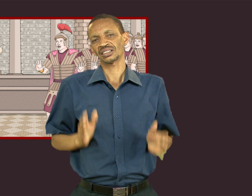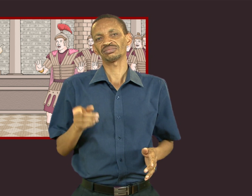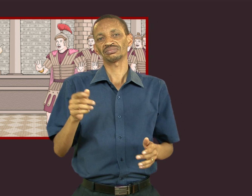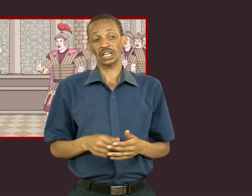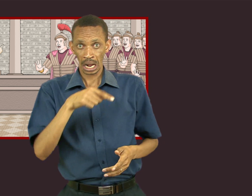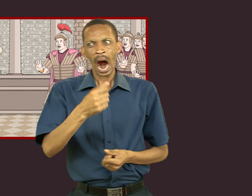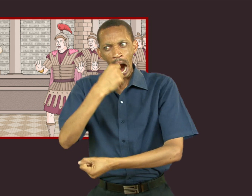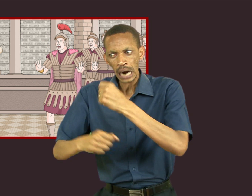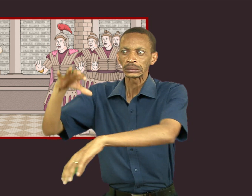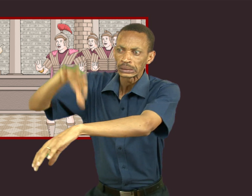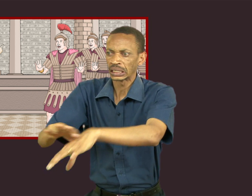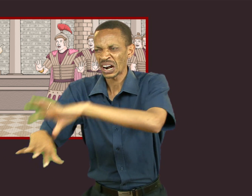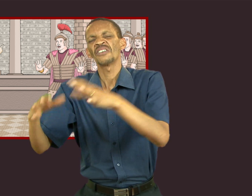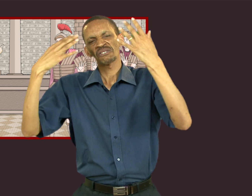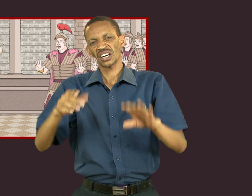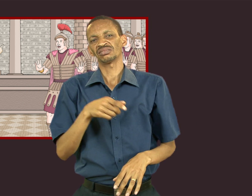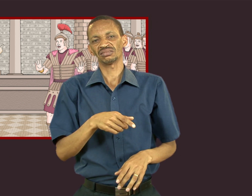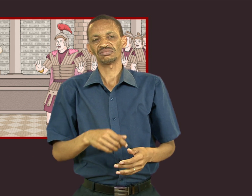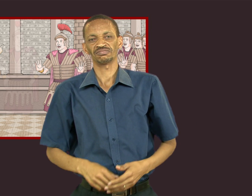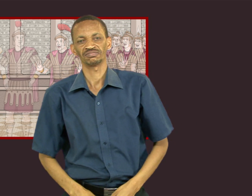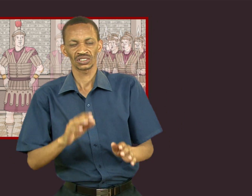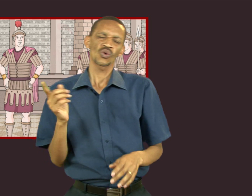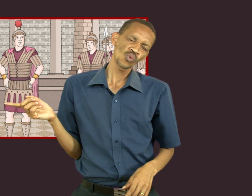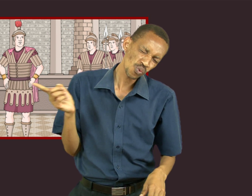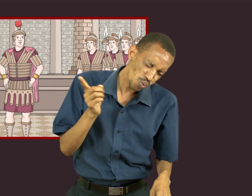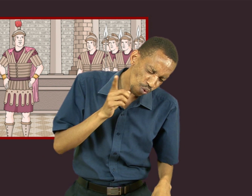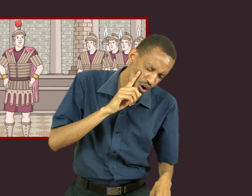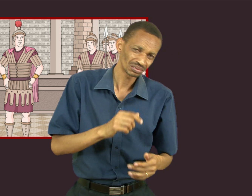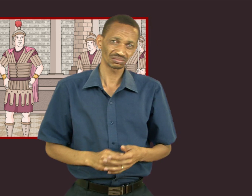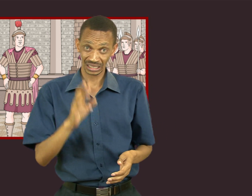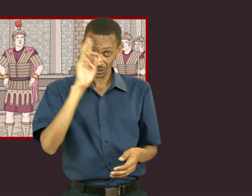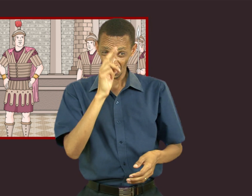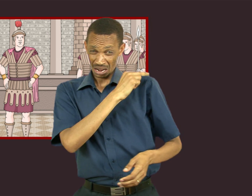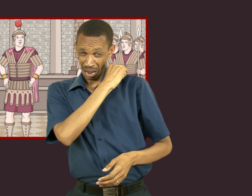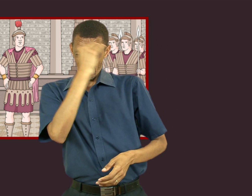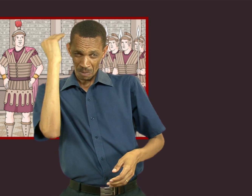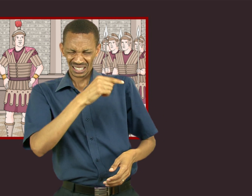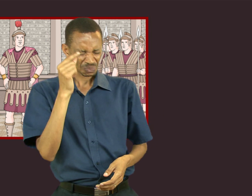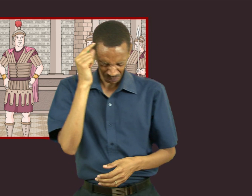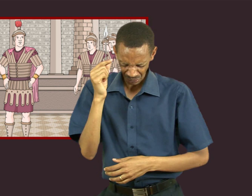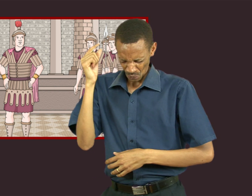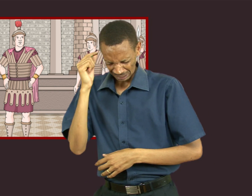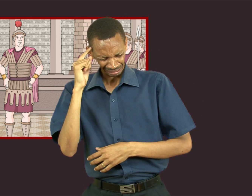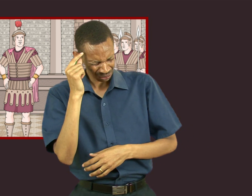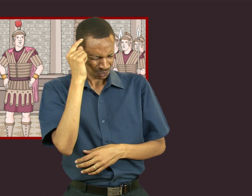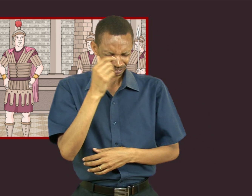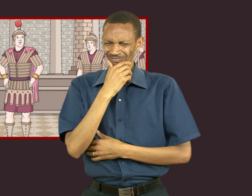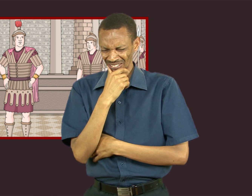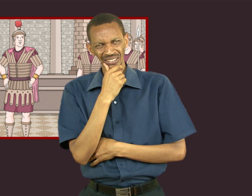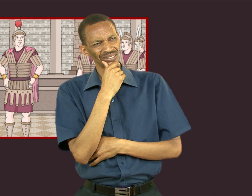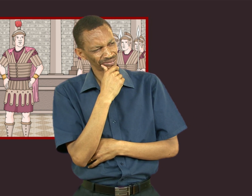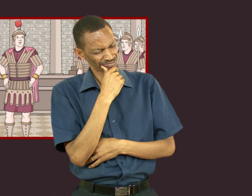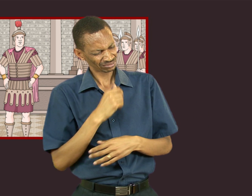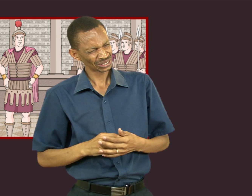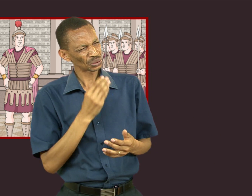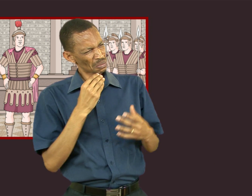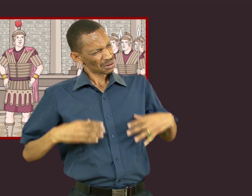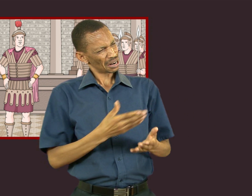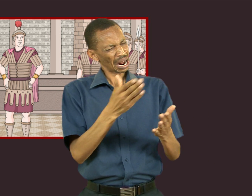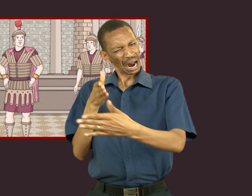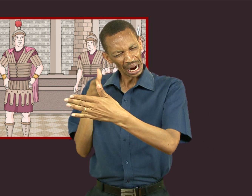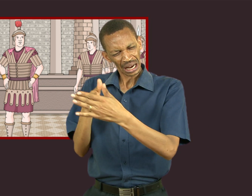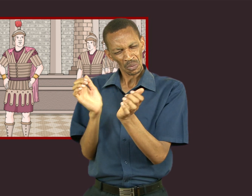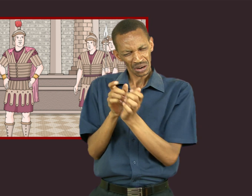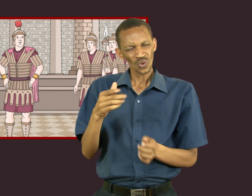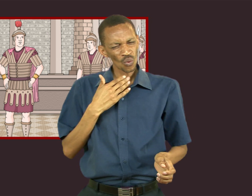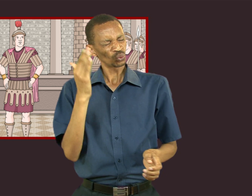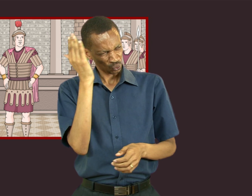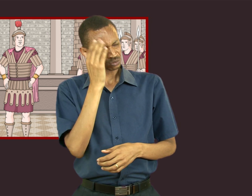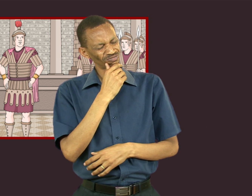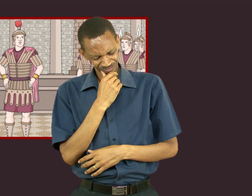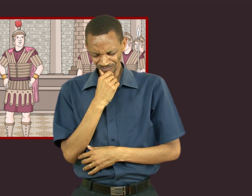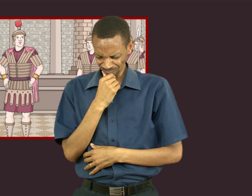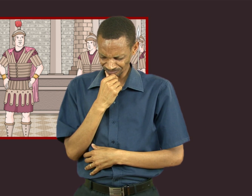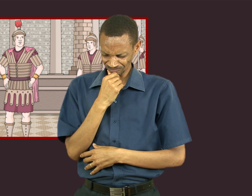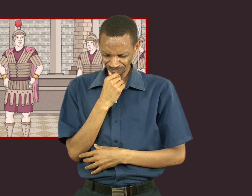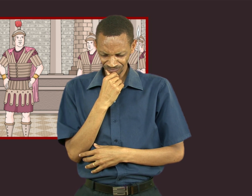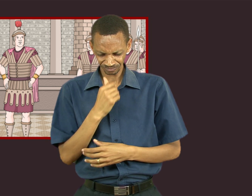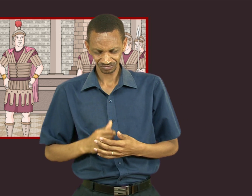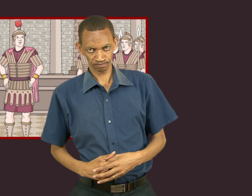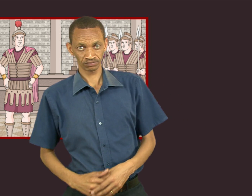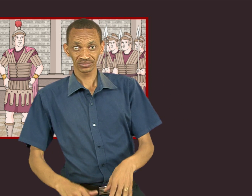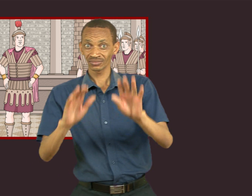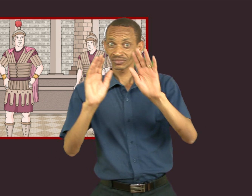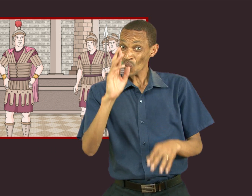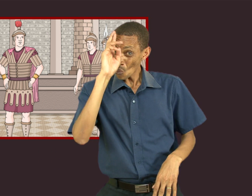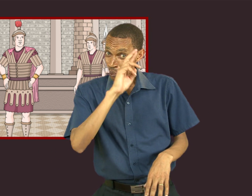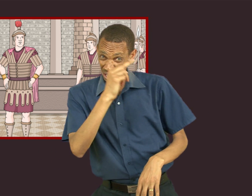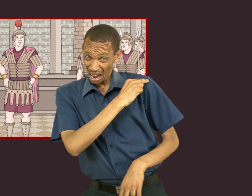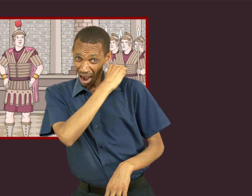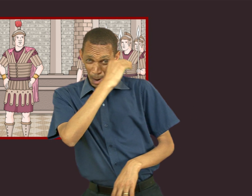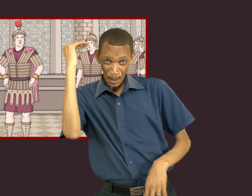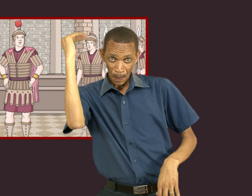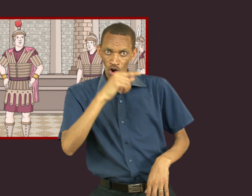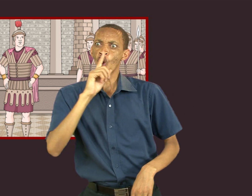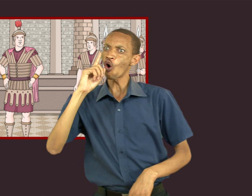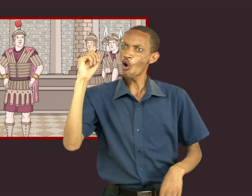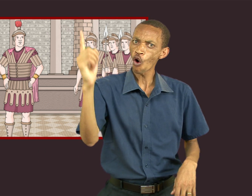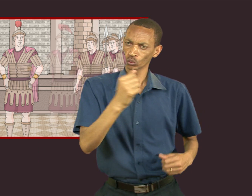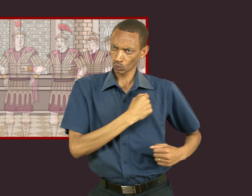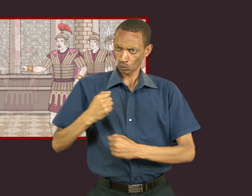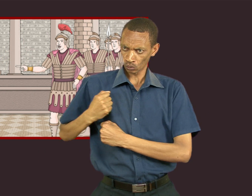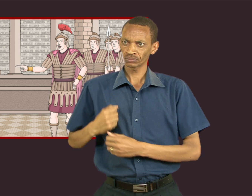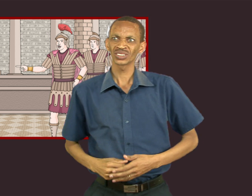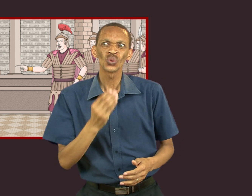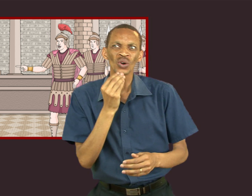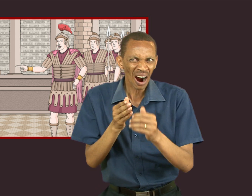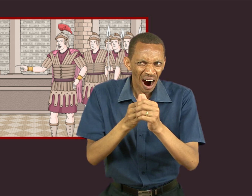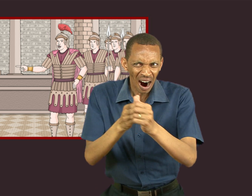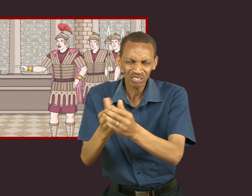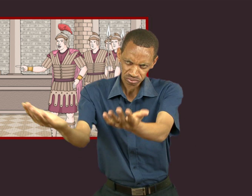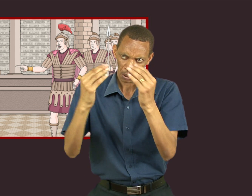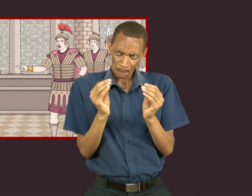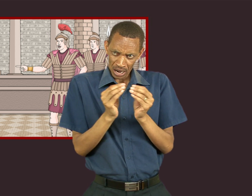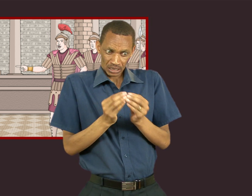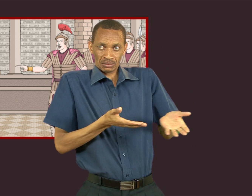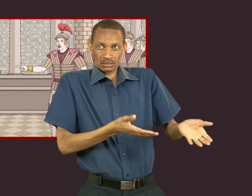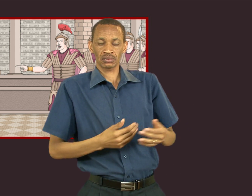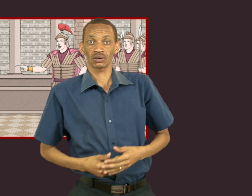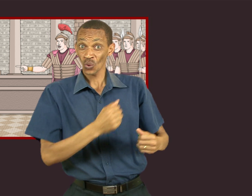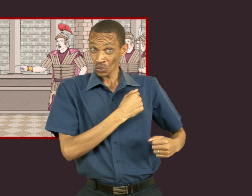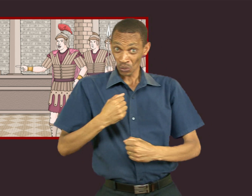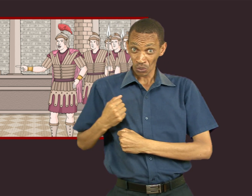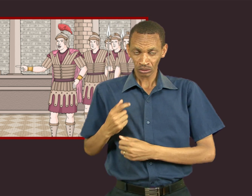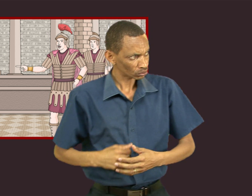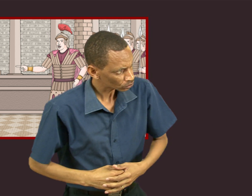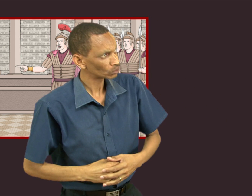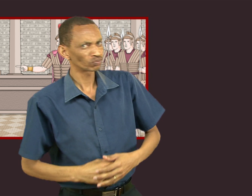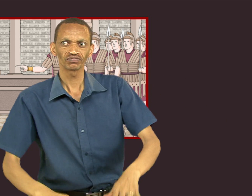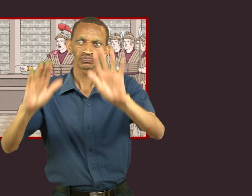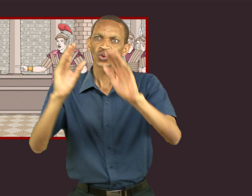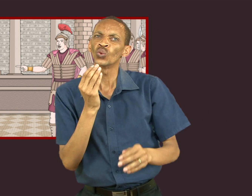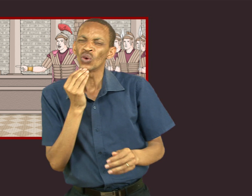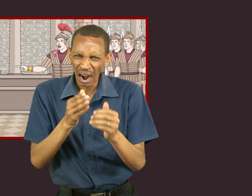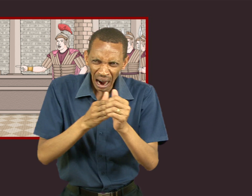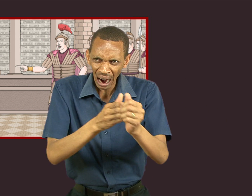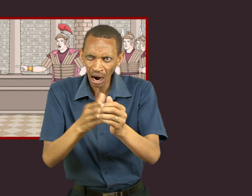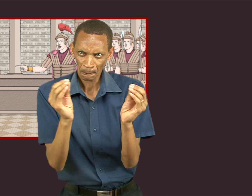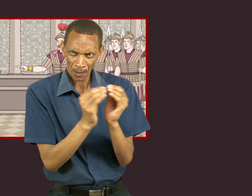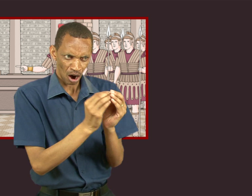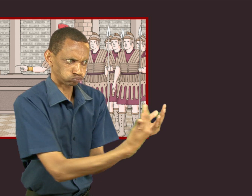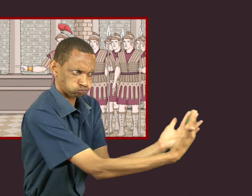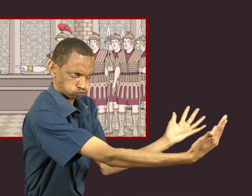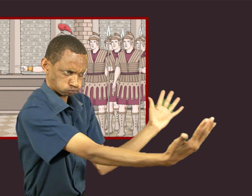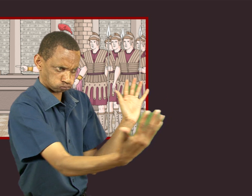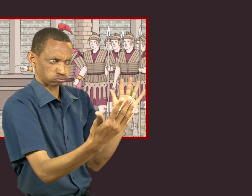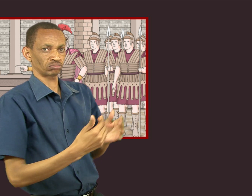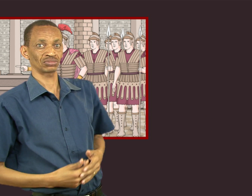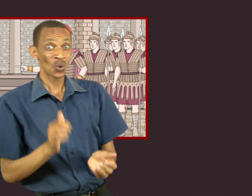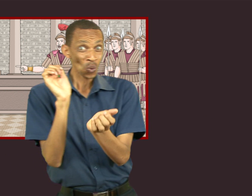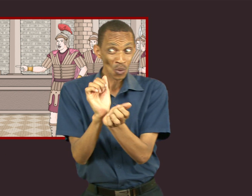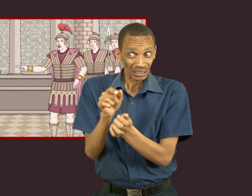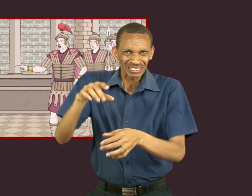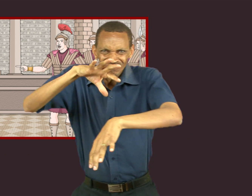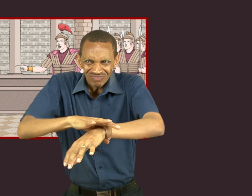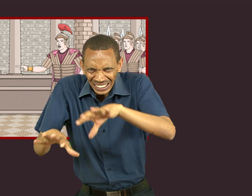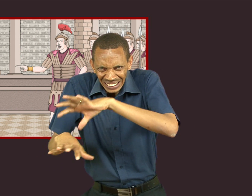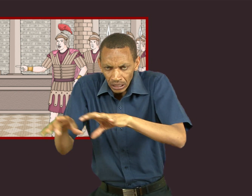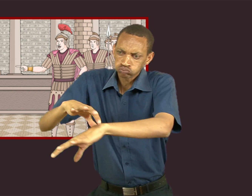The next day the commander, wanting to learn the real reason Paul was accused by the Jews, released him and ordered the chief priests and the whole Sanhedrin to assemble.